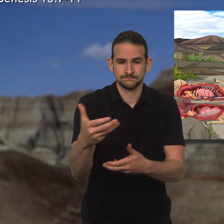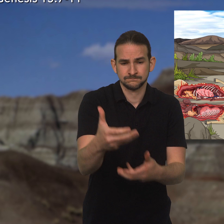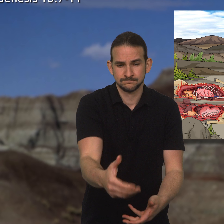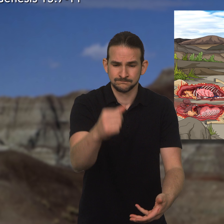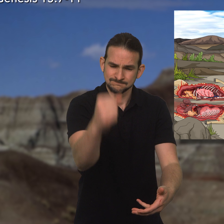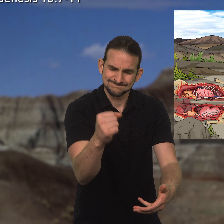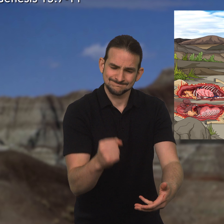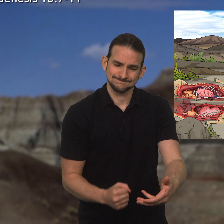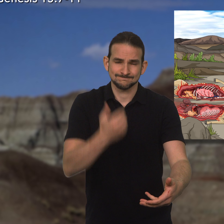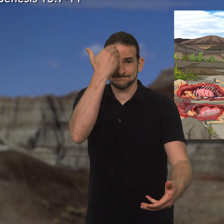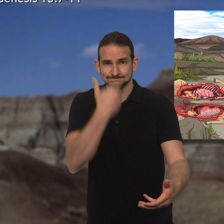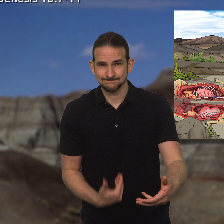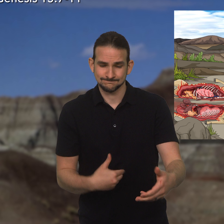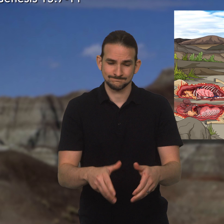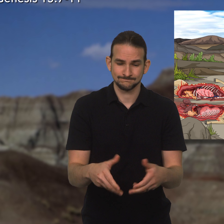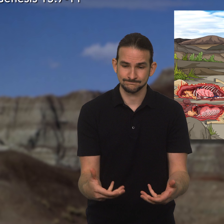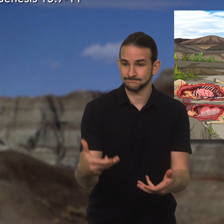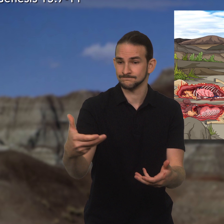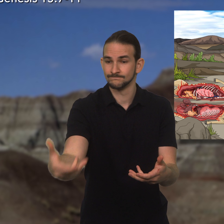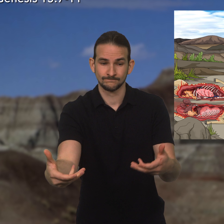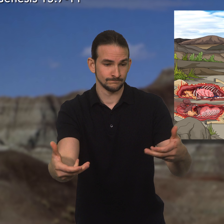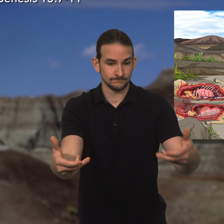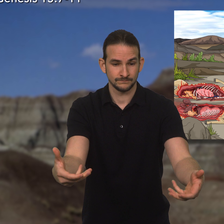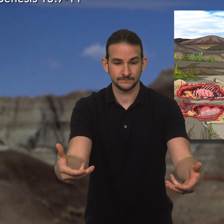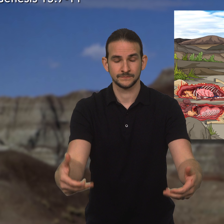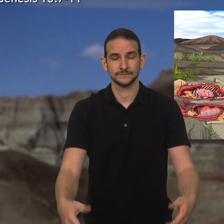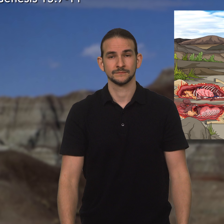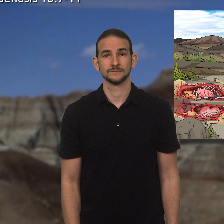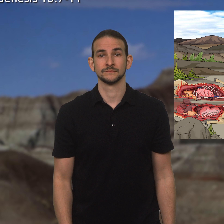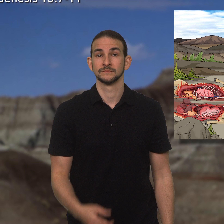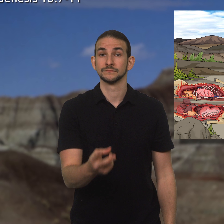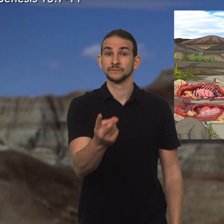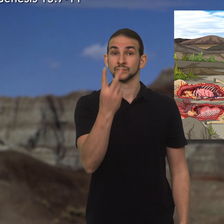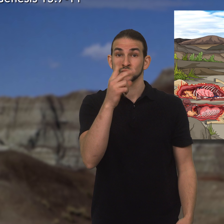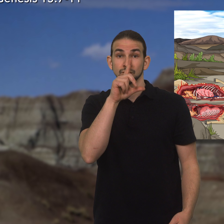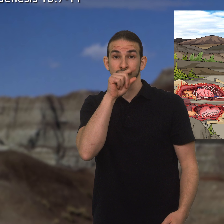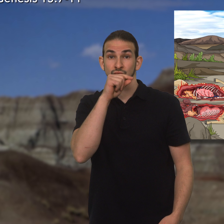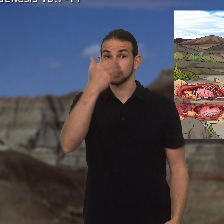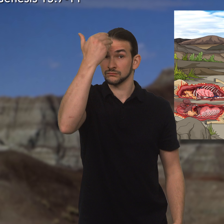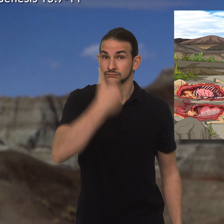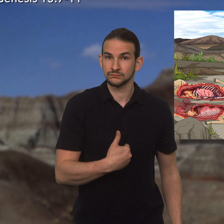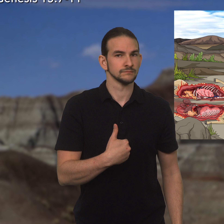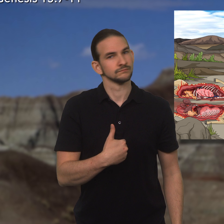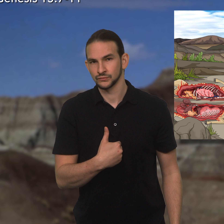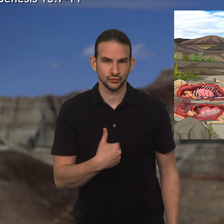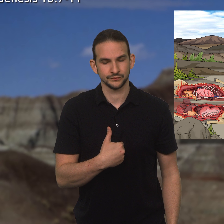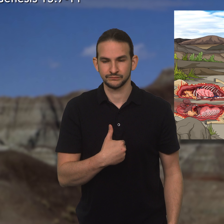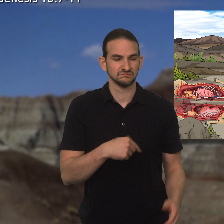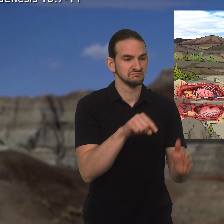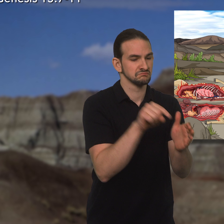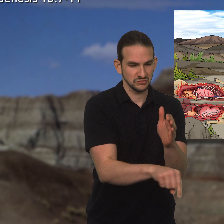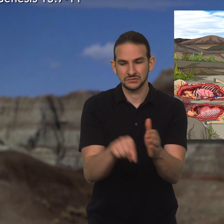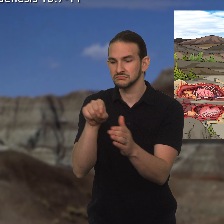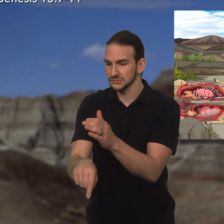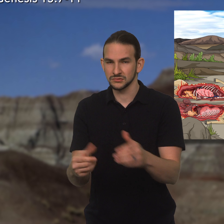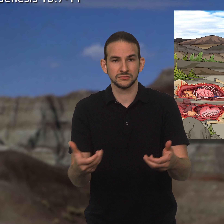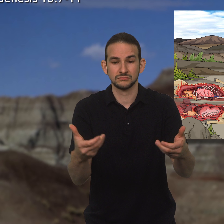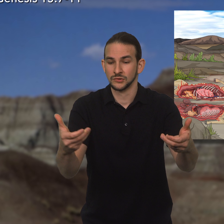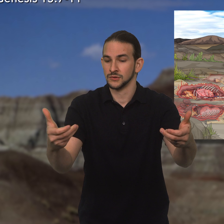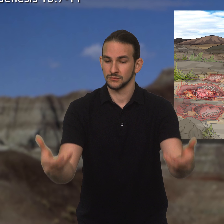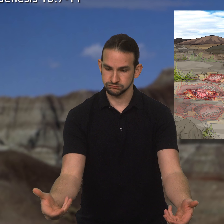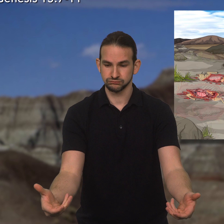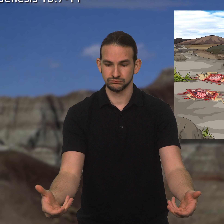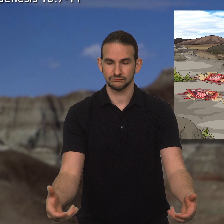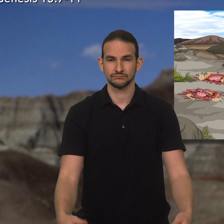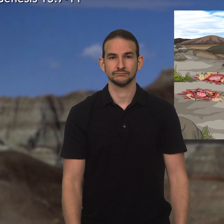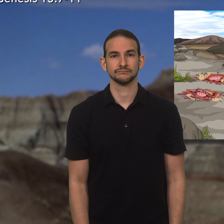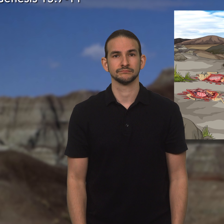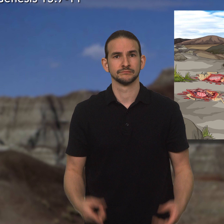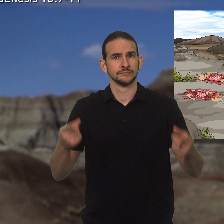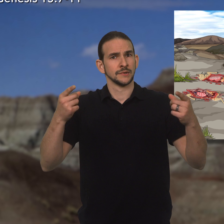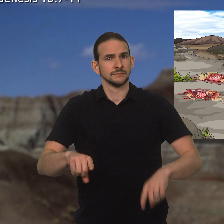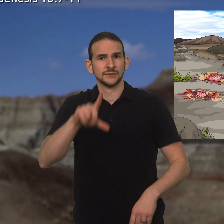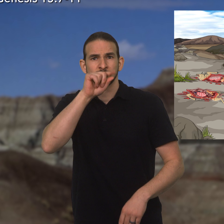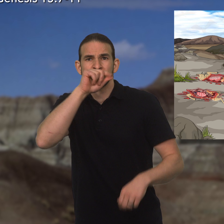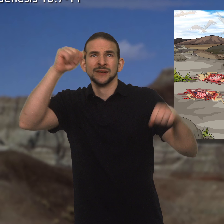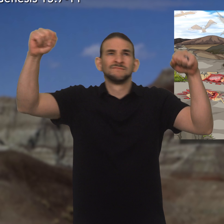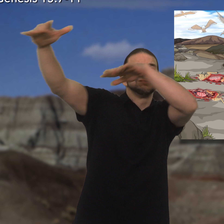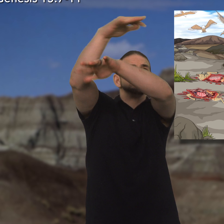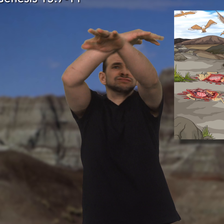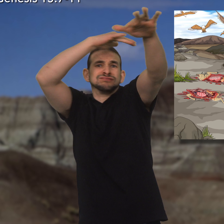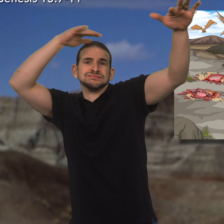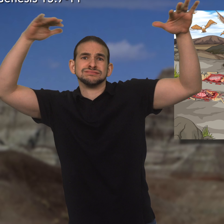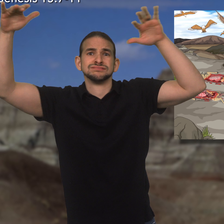The birds, however, he did not cut in half.